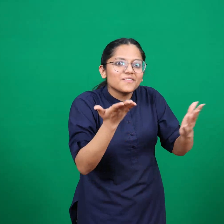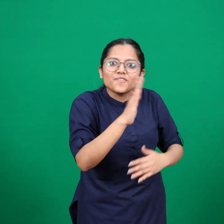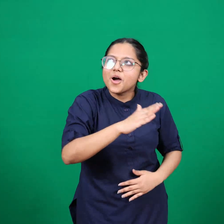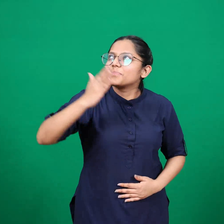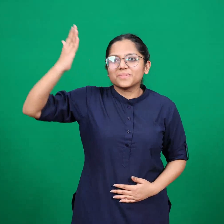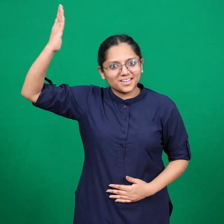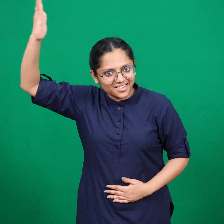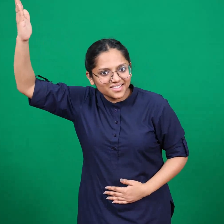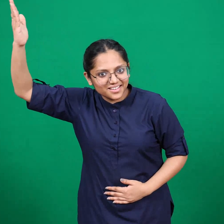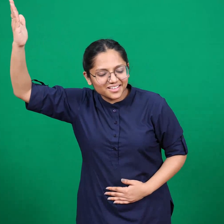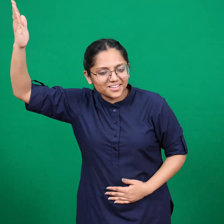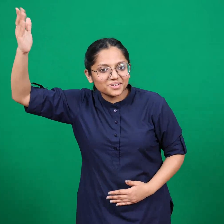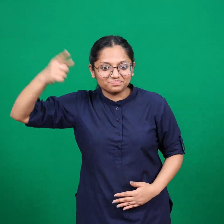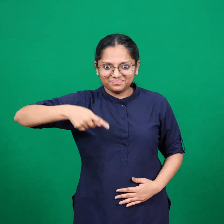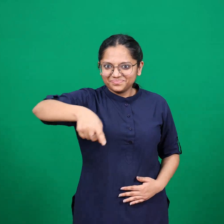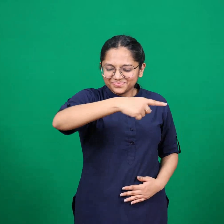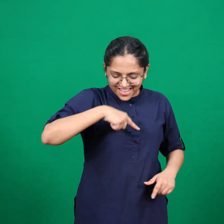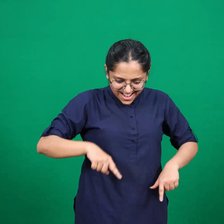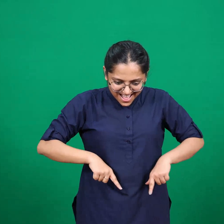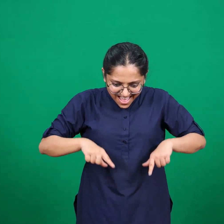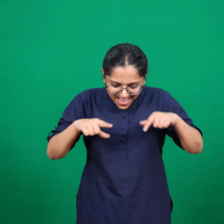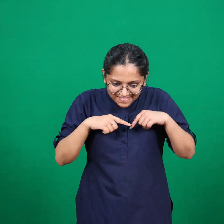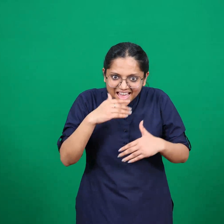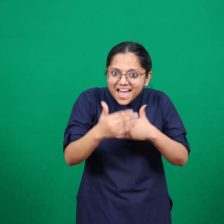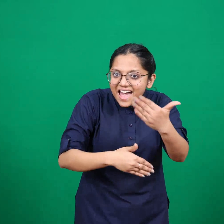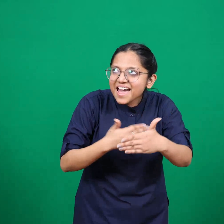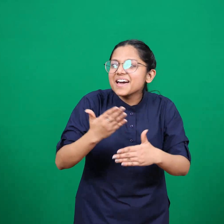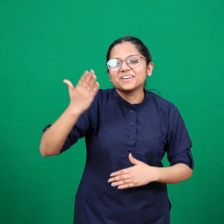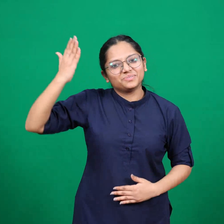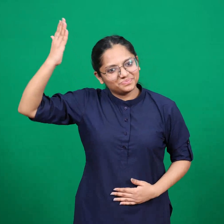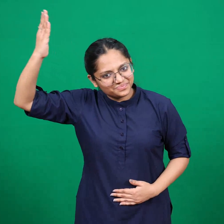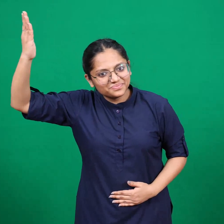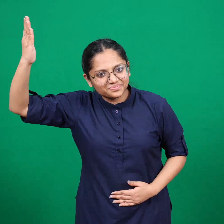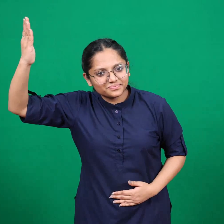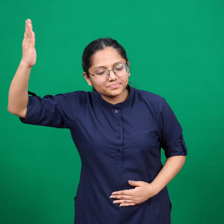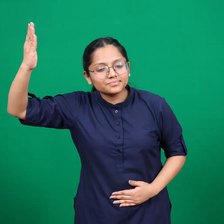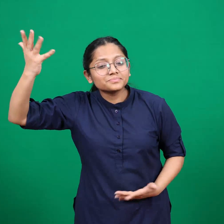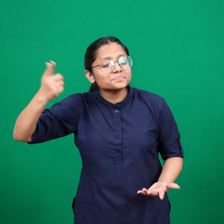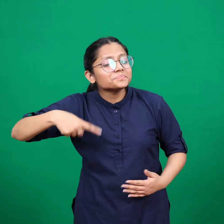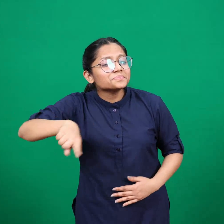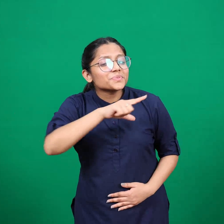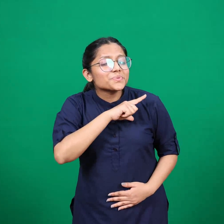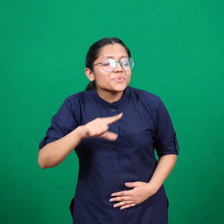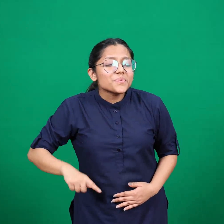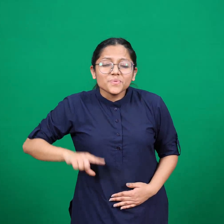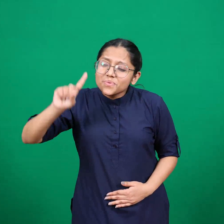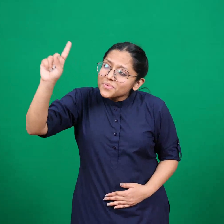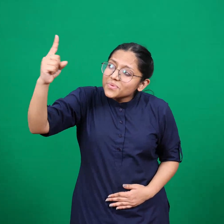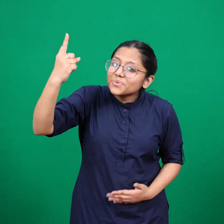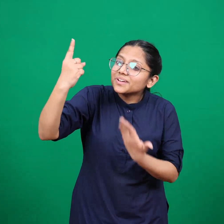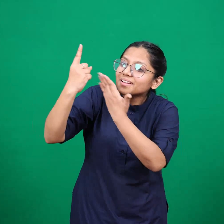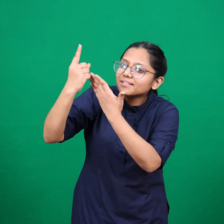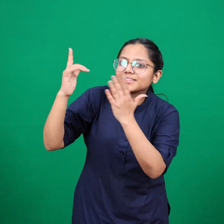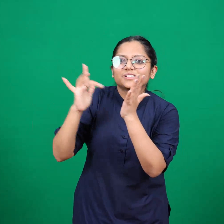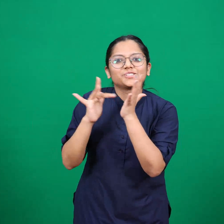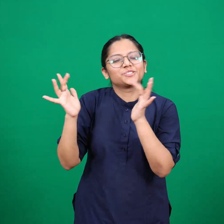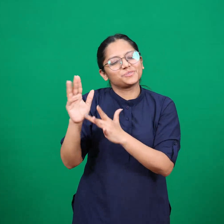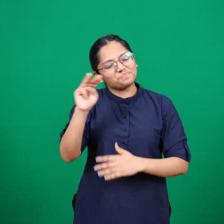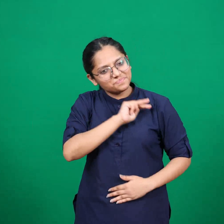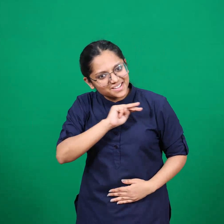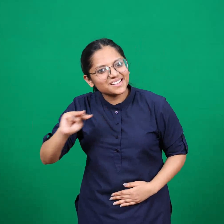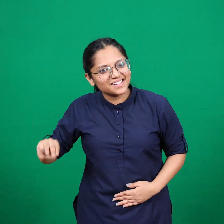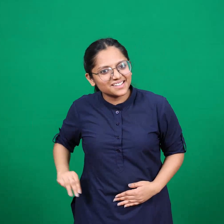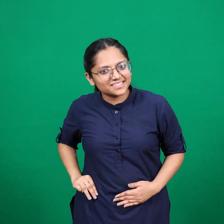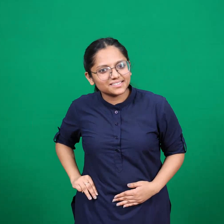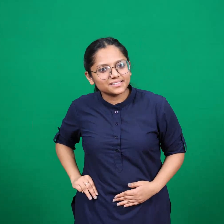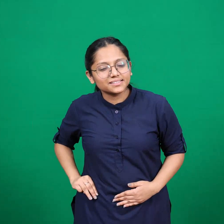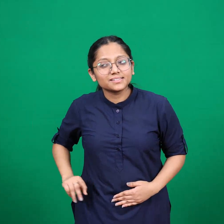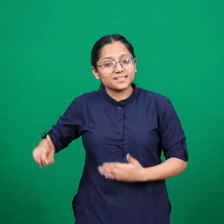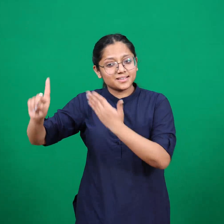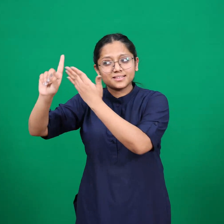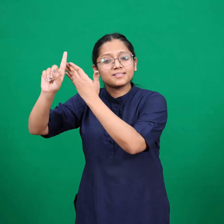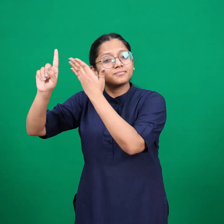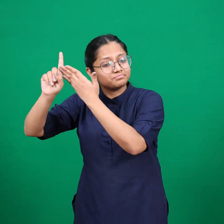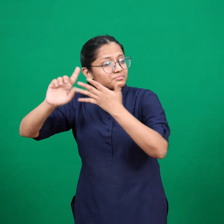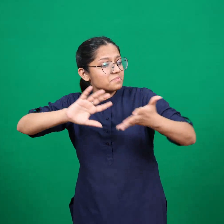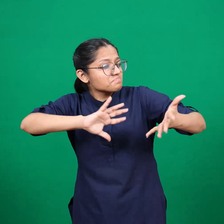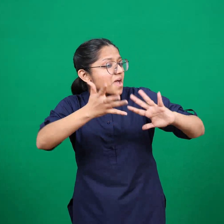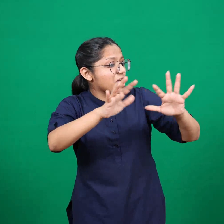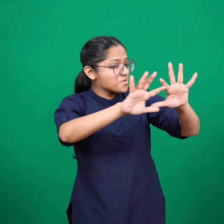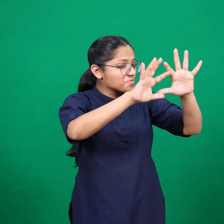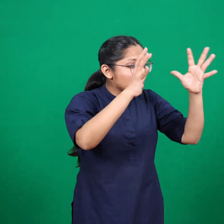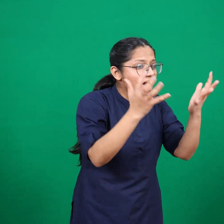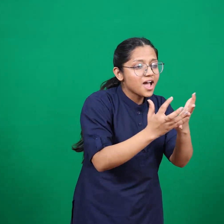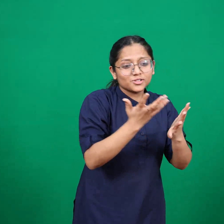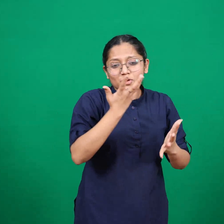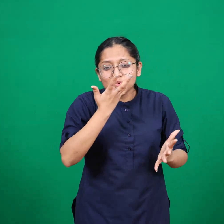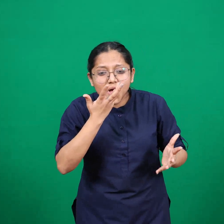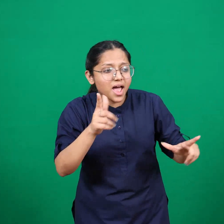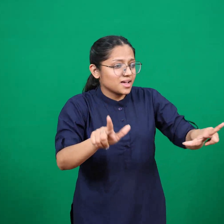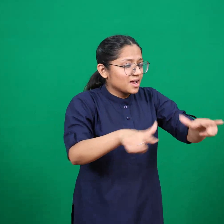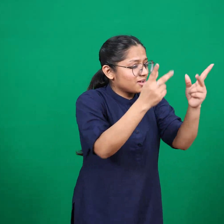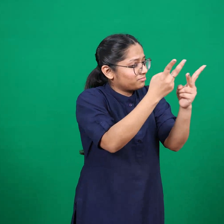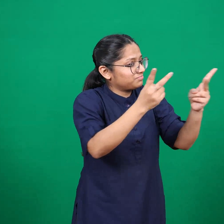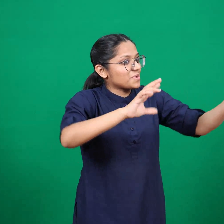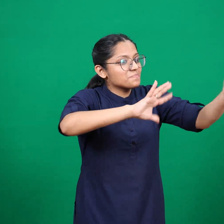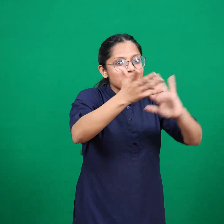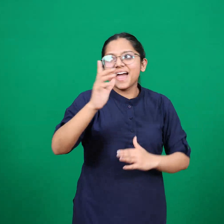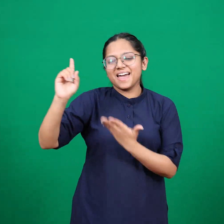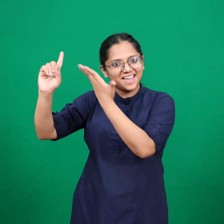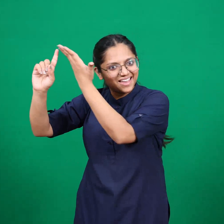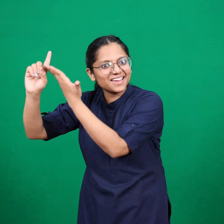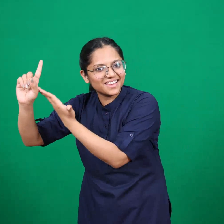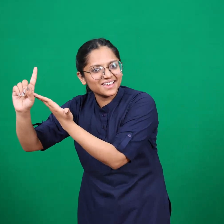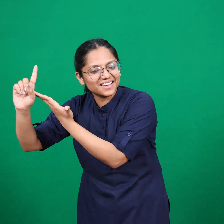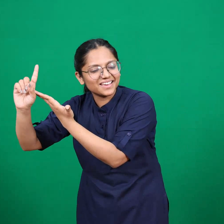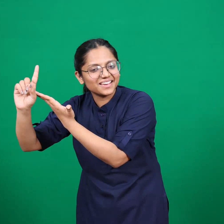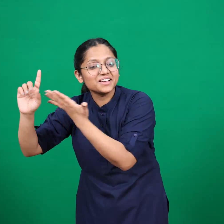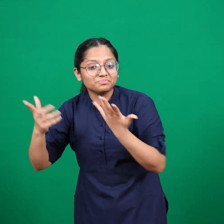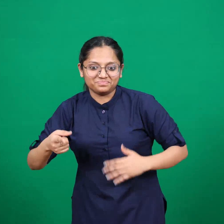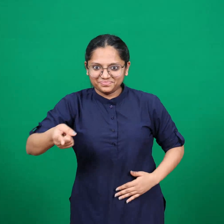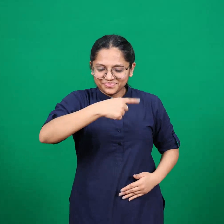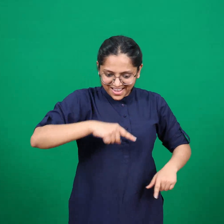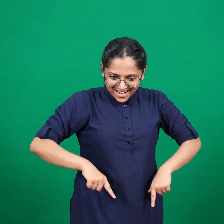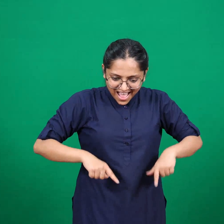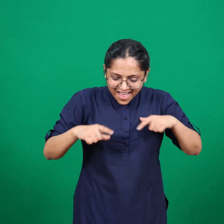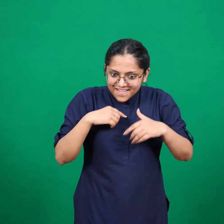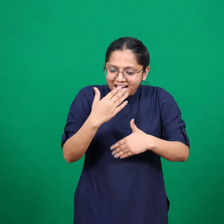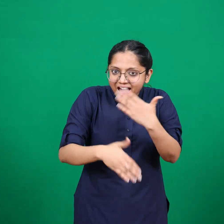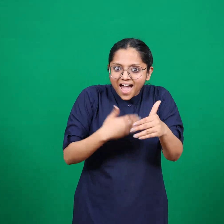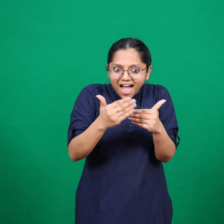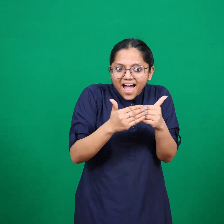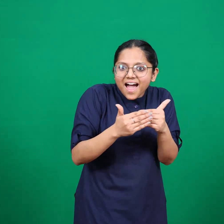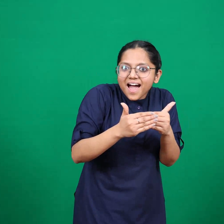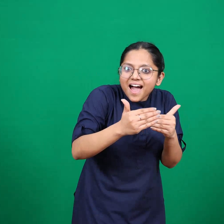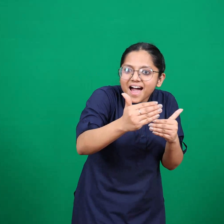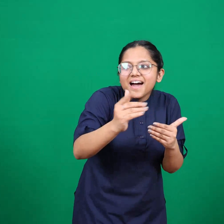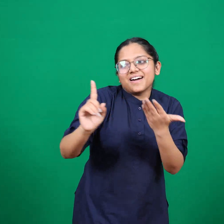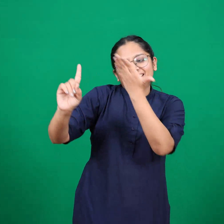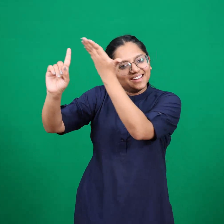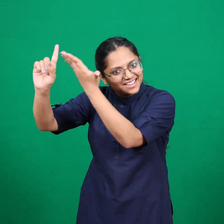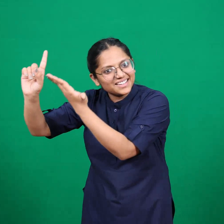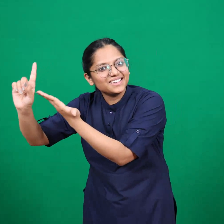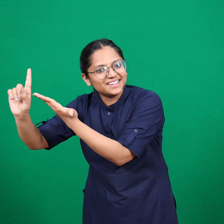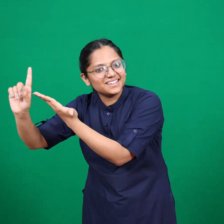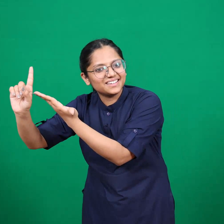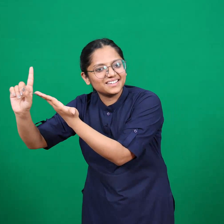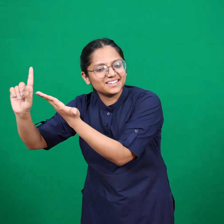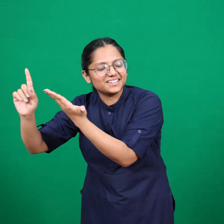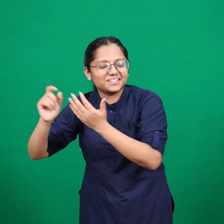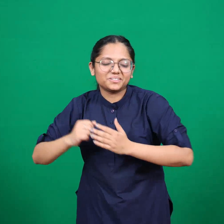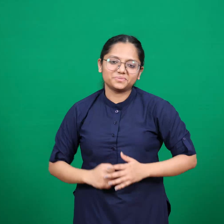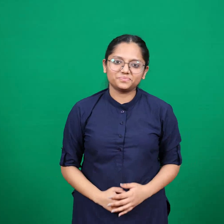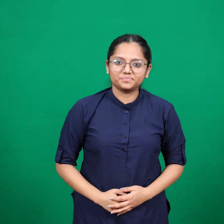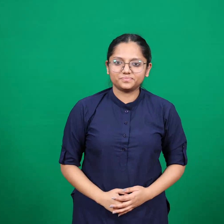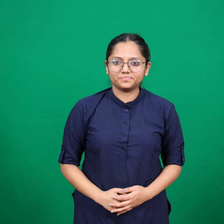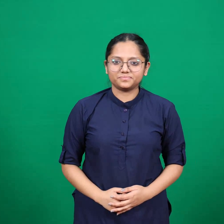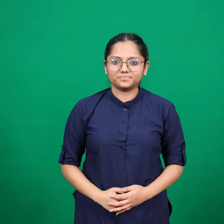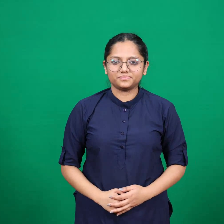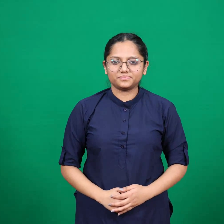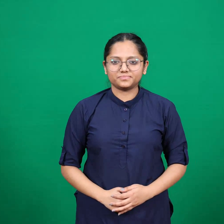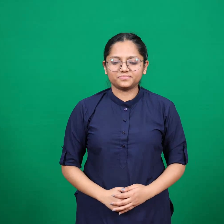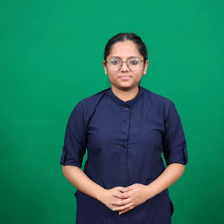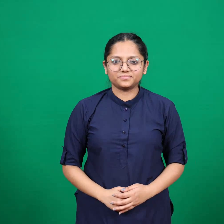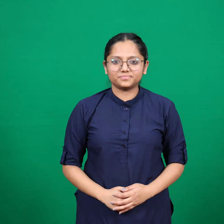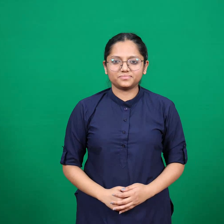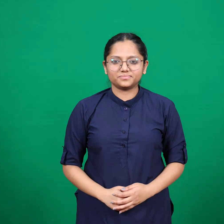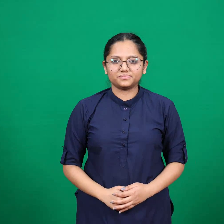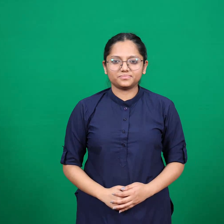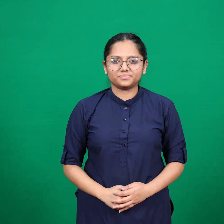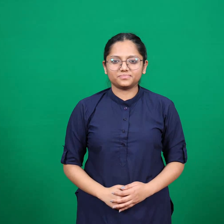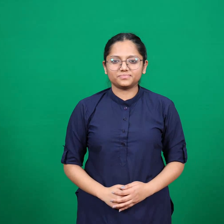And there is but one Lord, Jesus Christ, through whom all things came and through whom we exist.